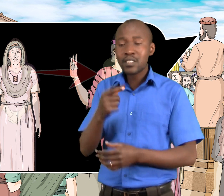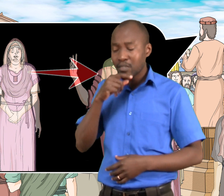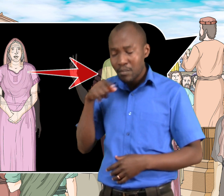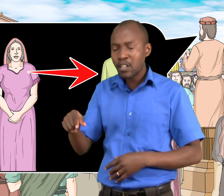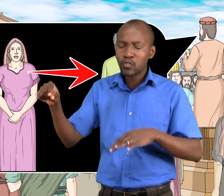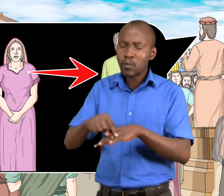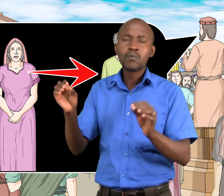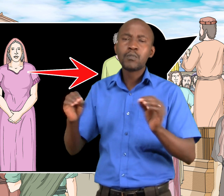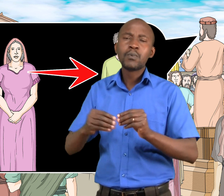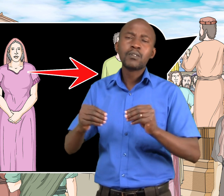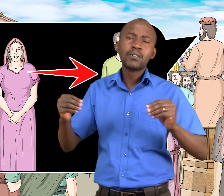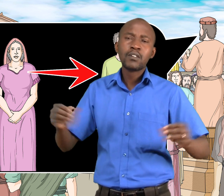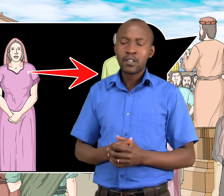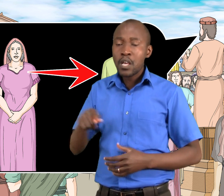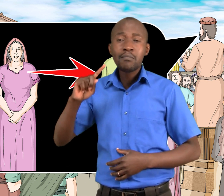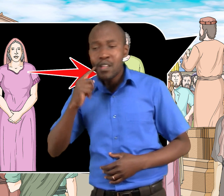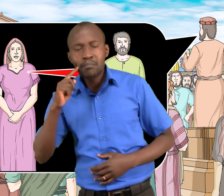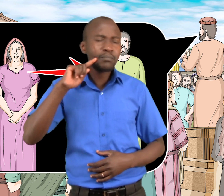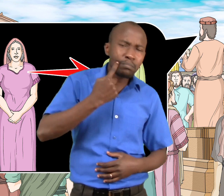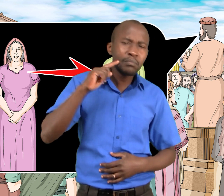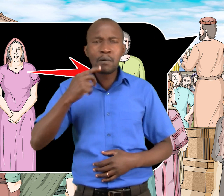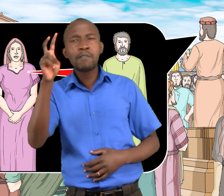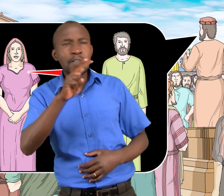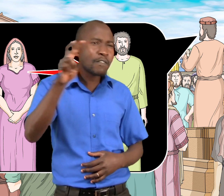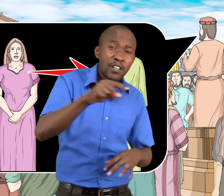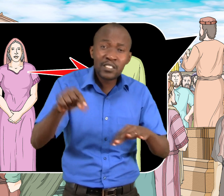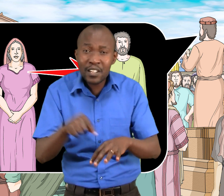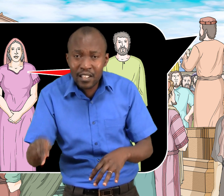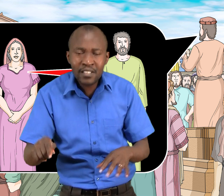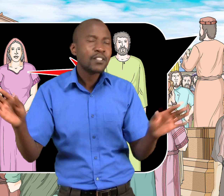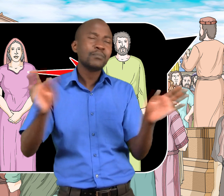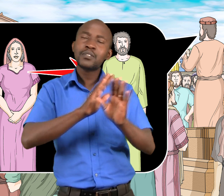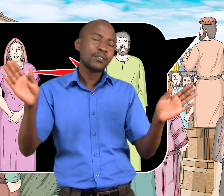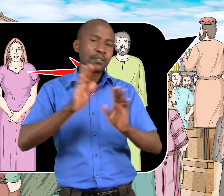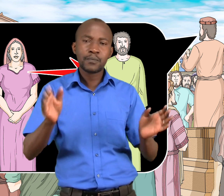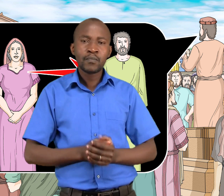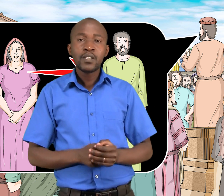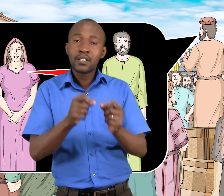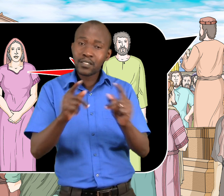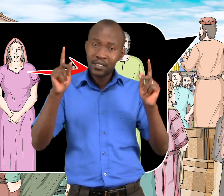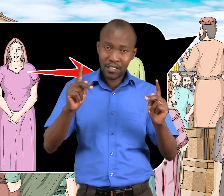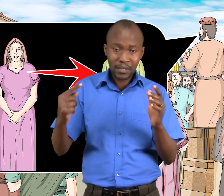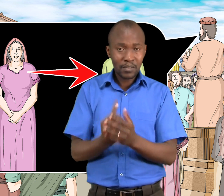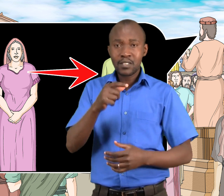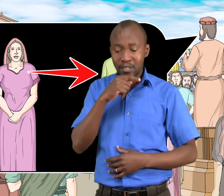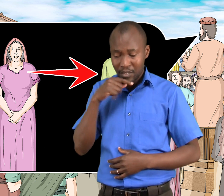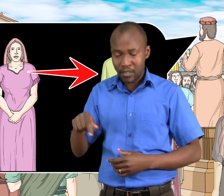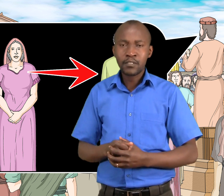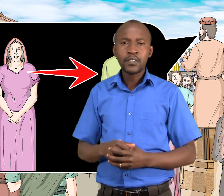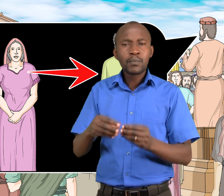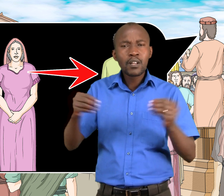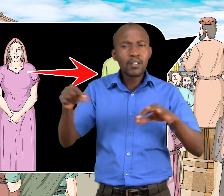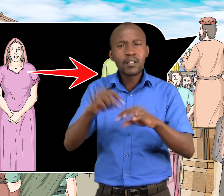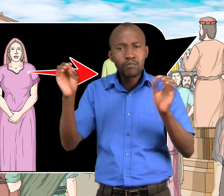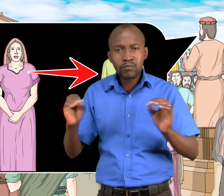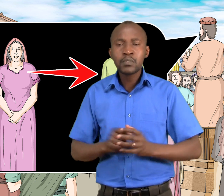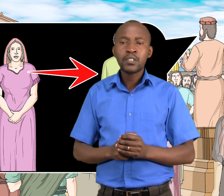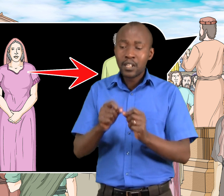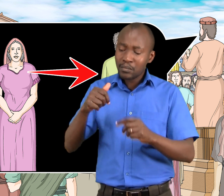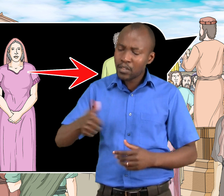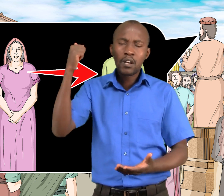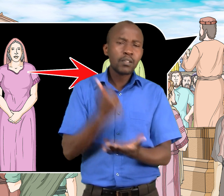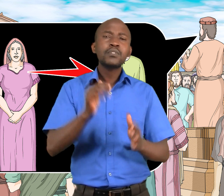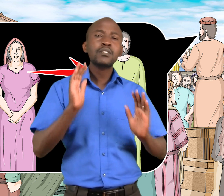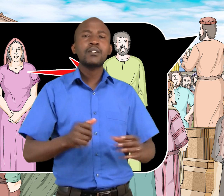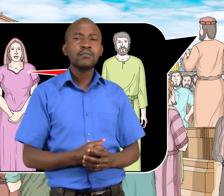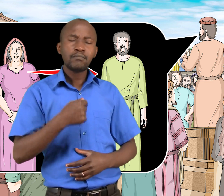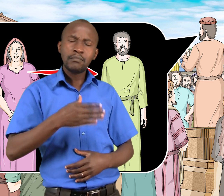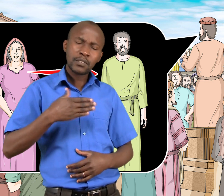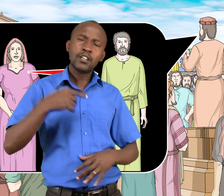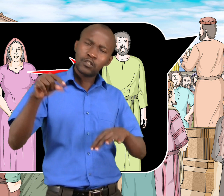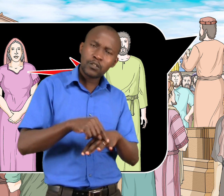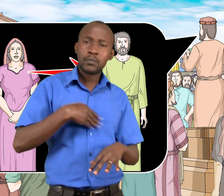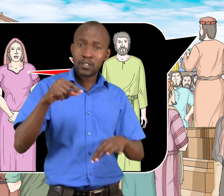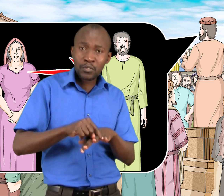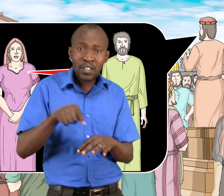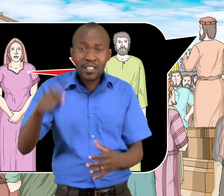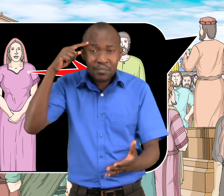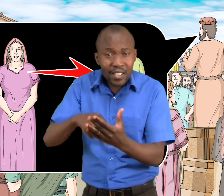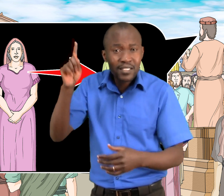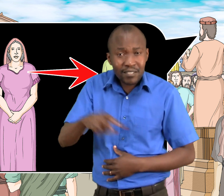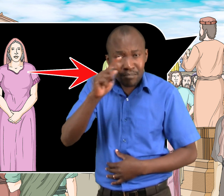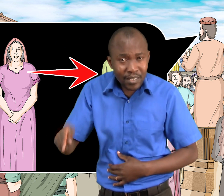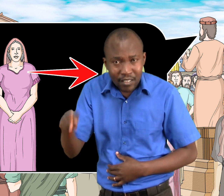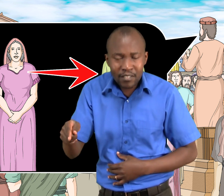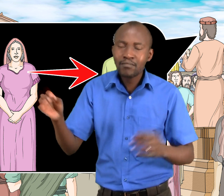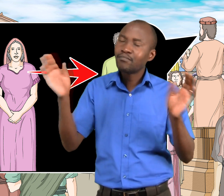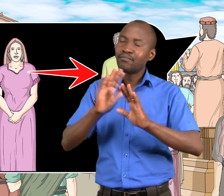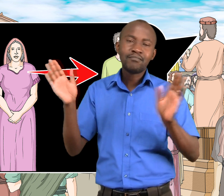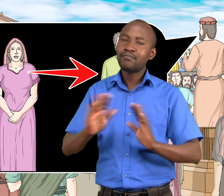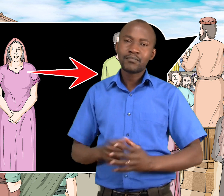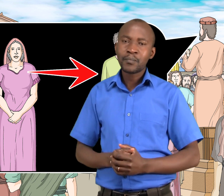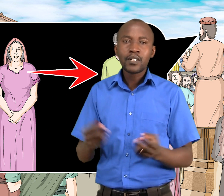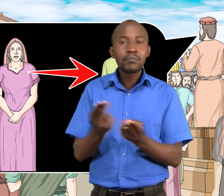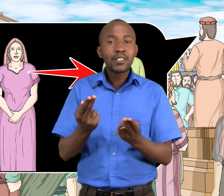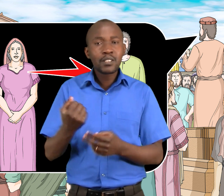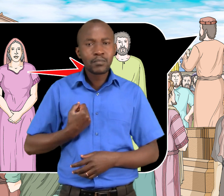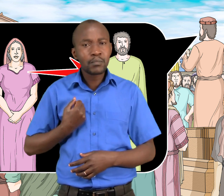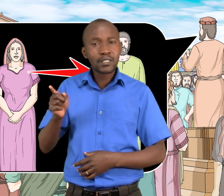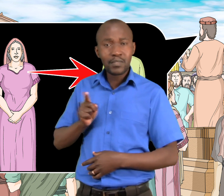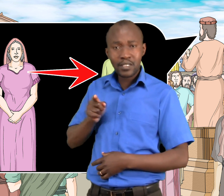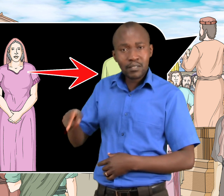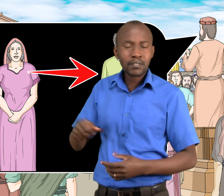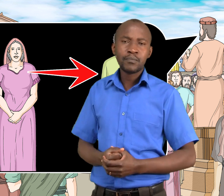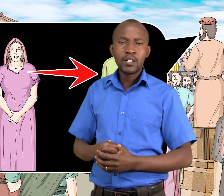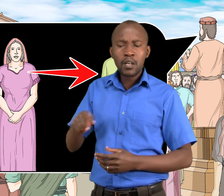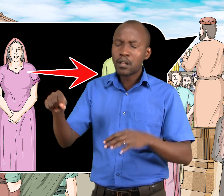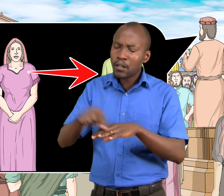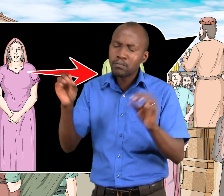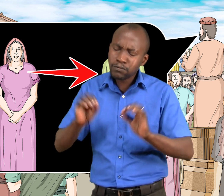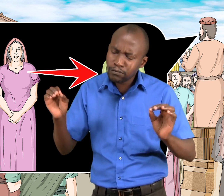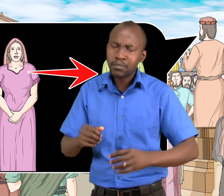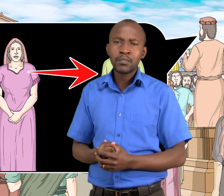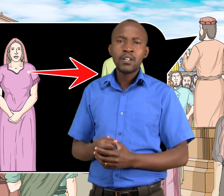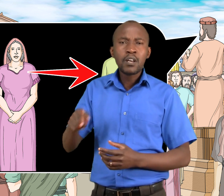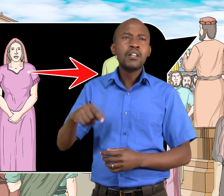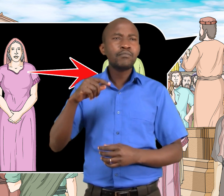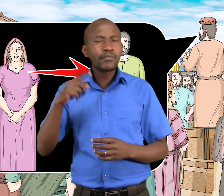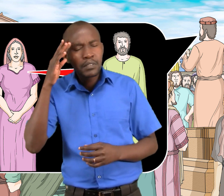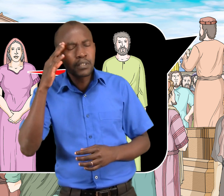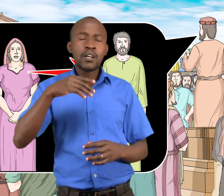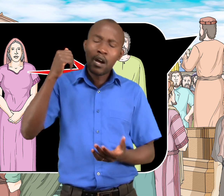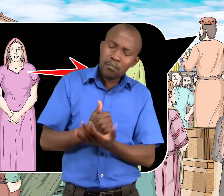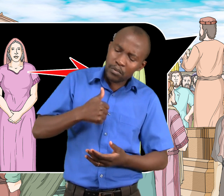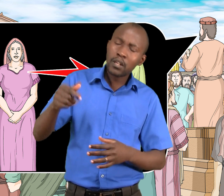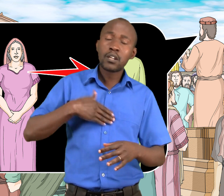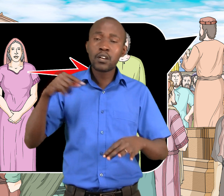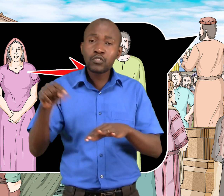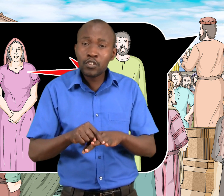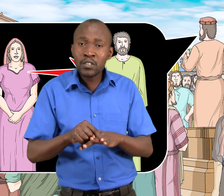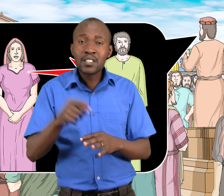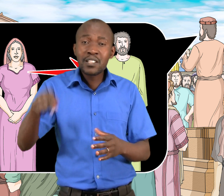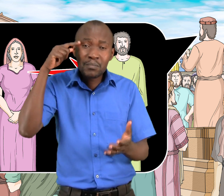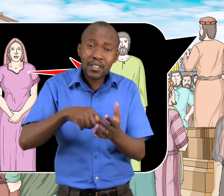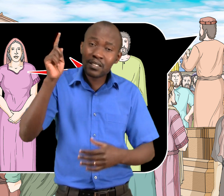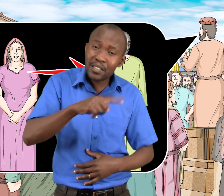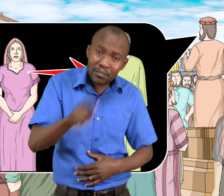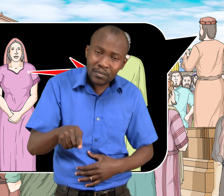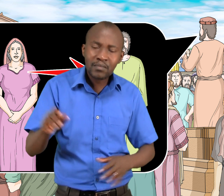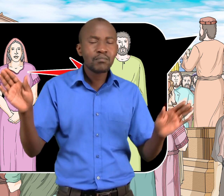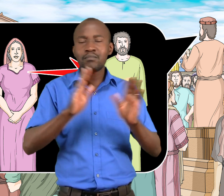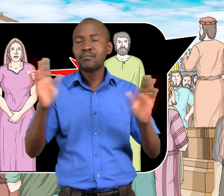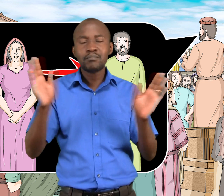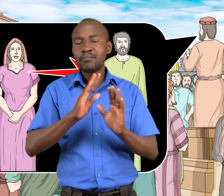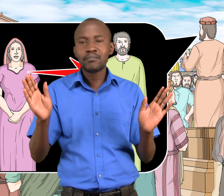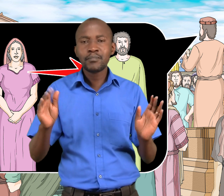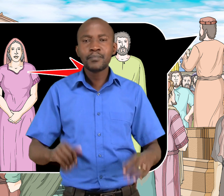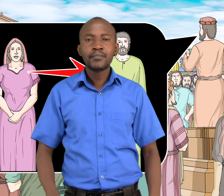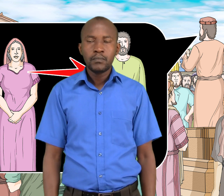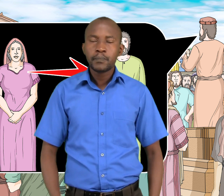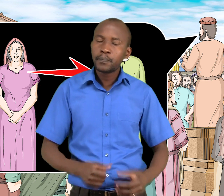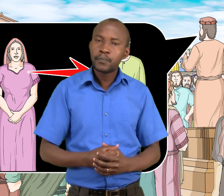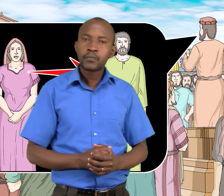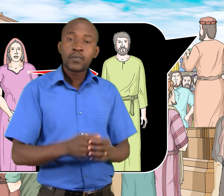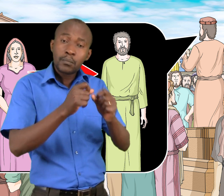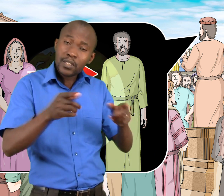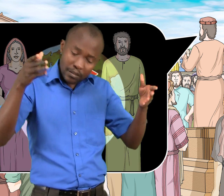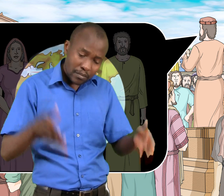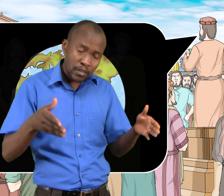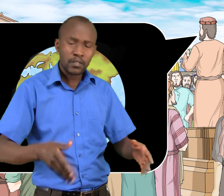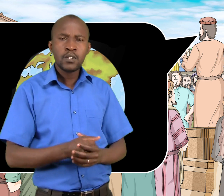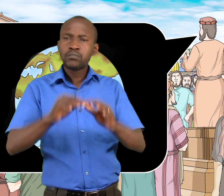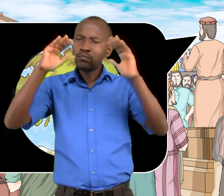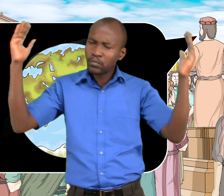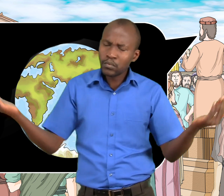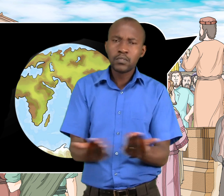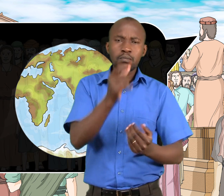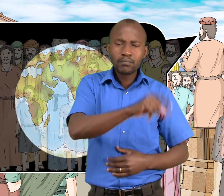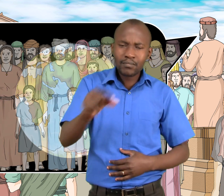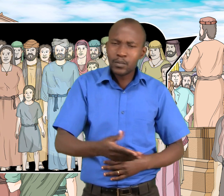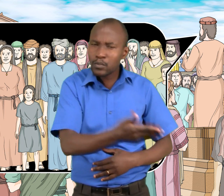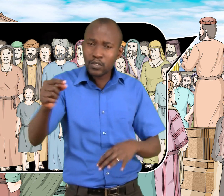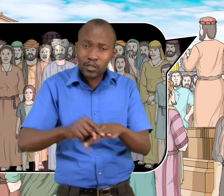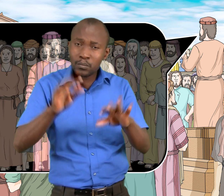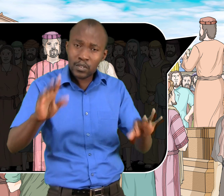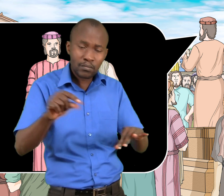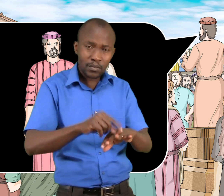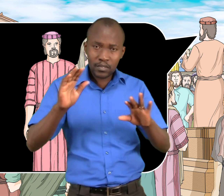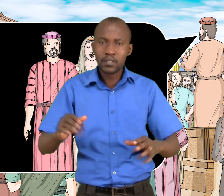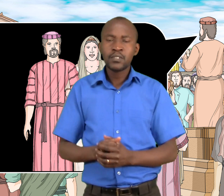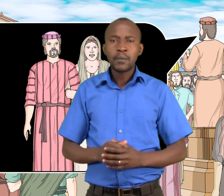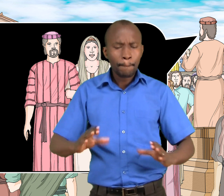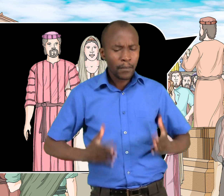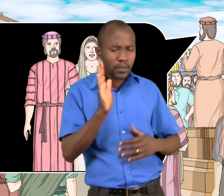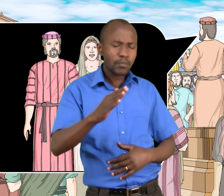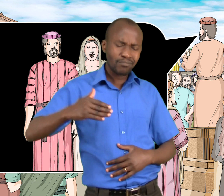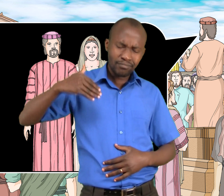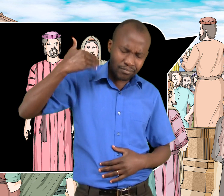Conversely, he who was a free man when he was called is Christ’s slave. You were bought at a price; do not become slaves of men. Brothers, each one should remain in the situation he was in when God called him.